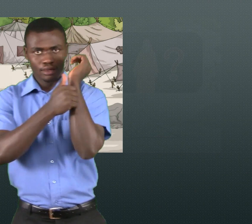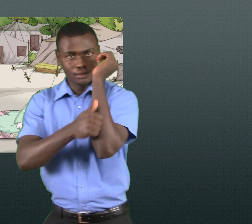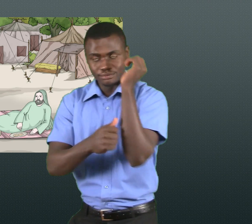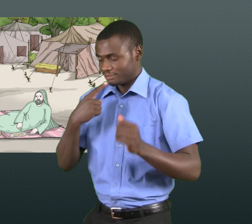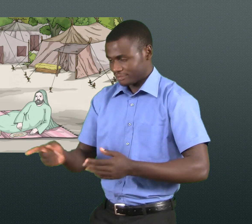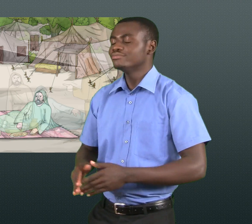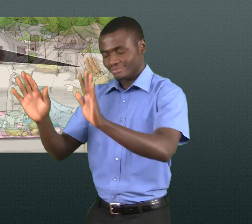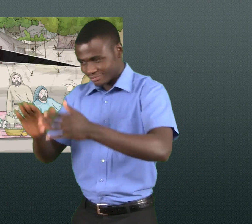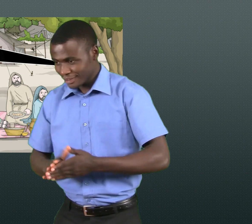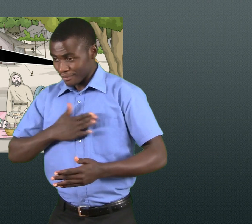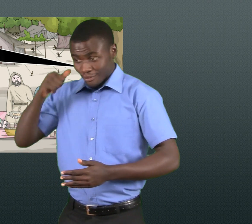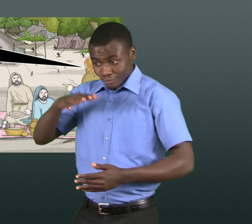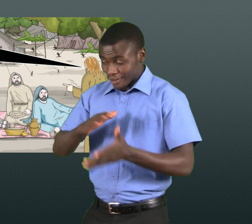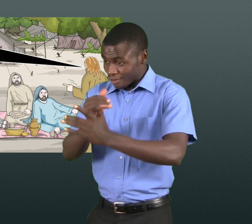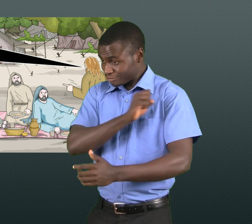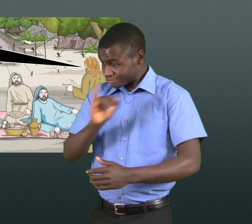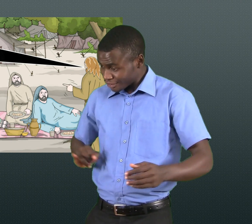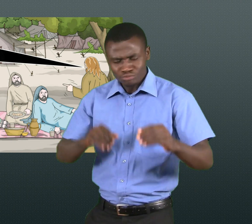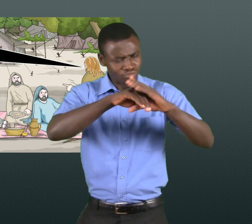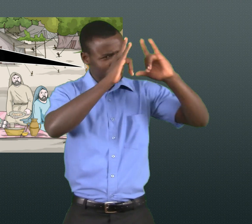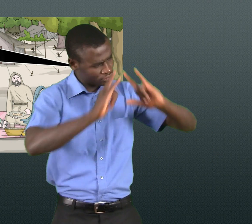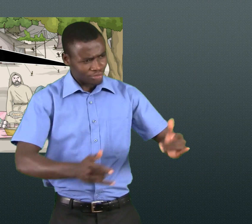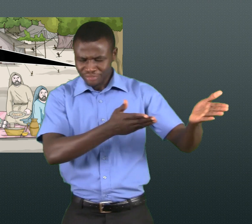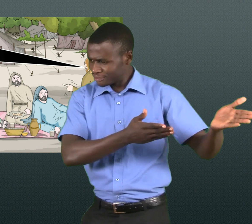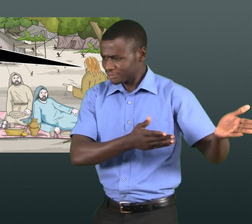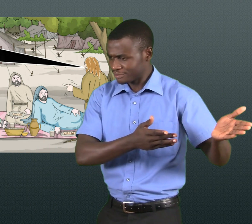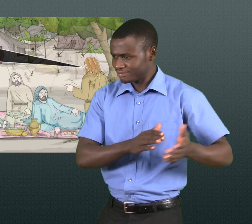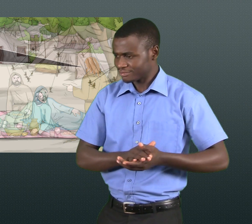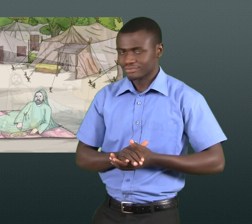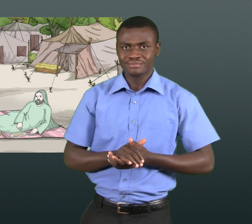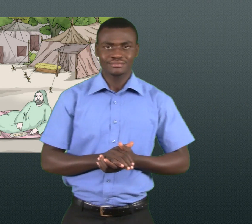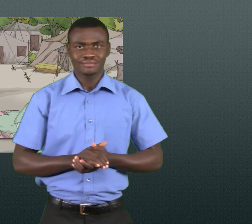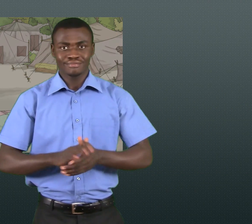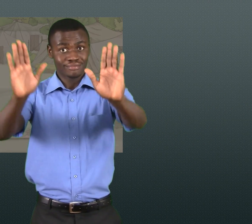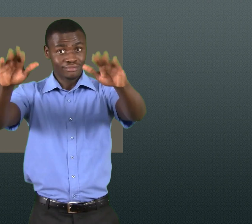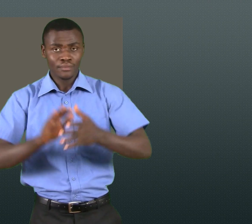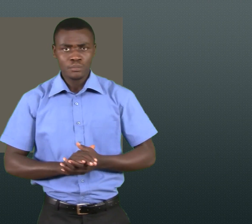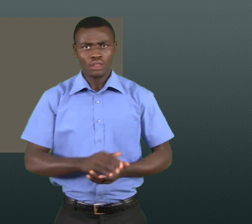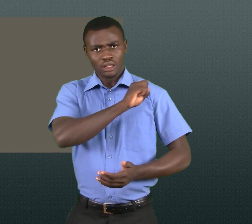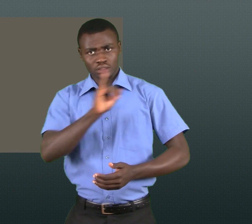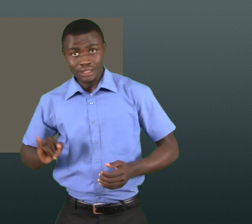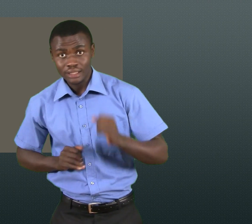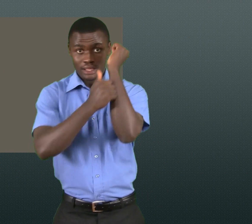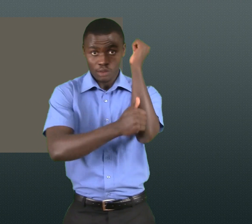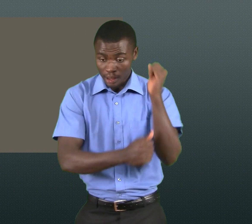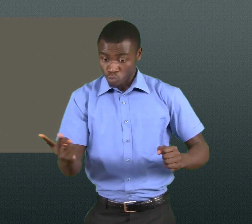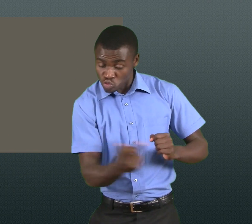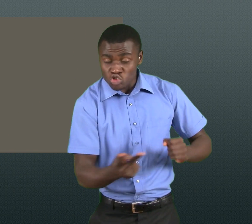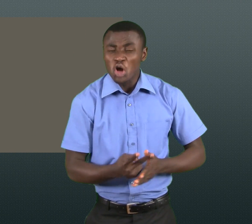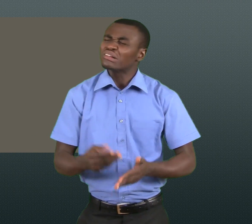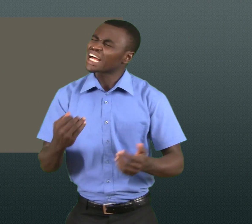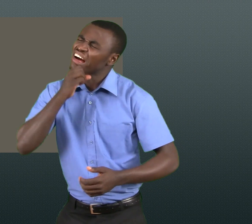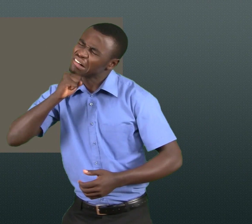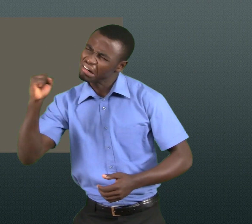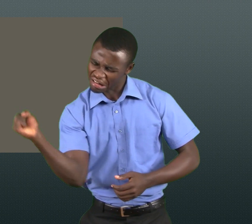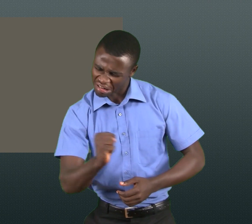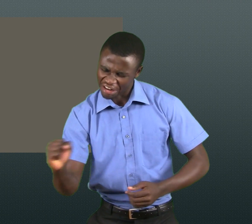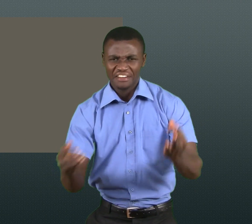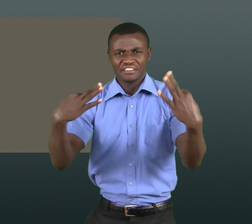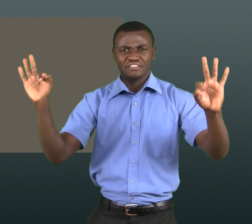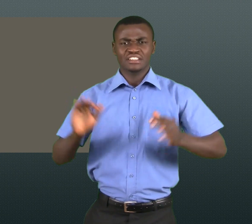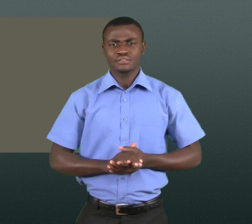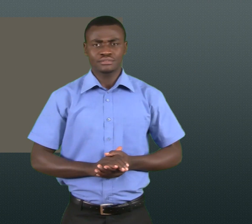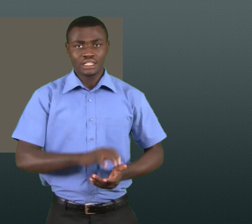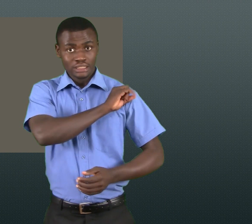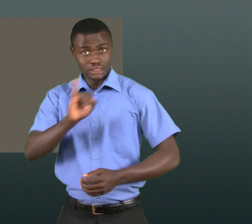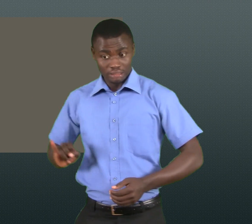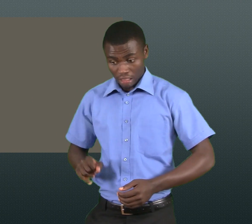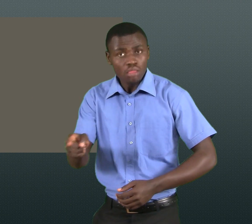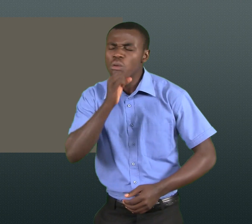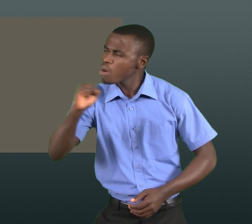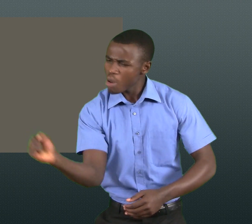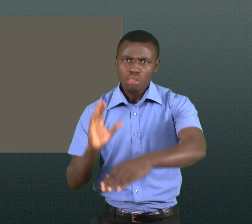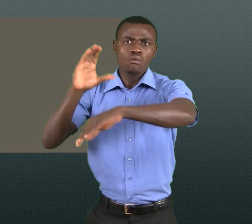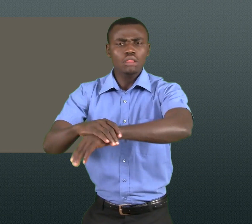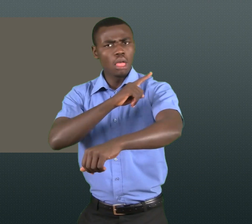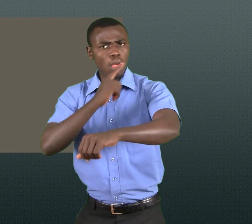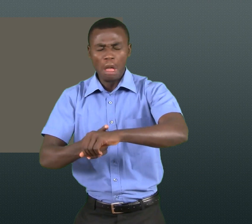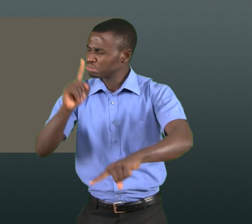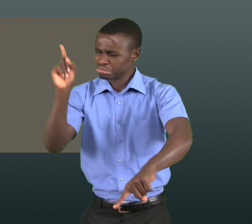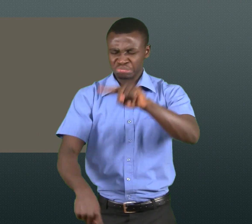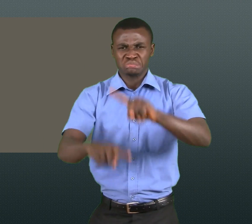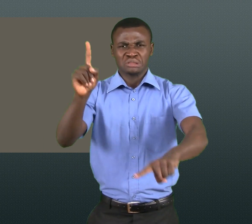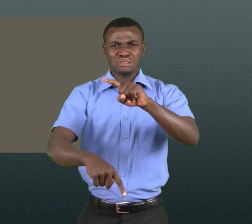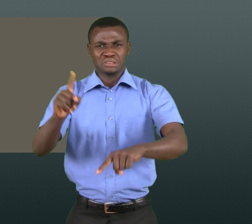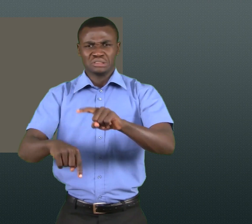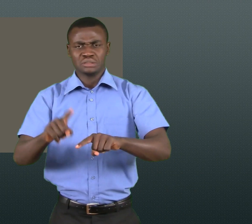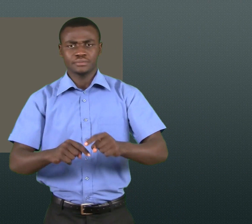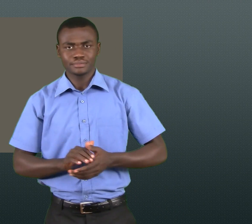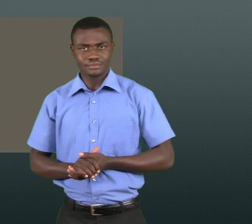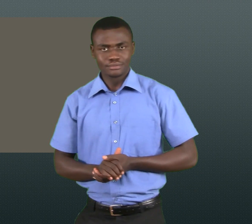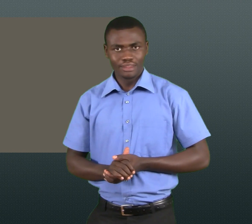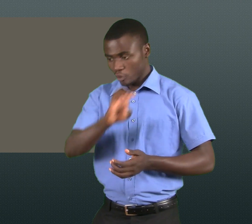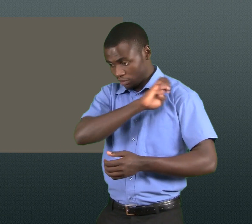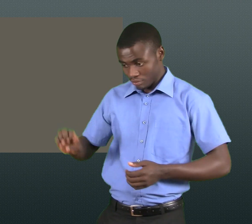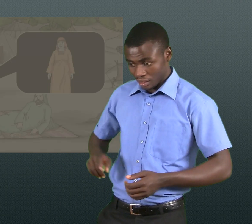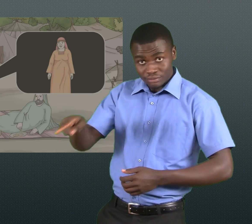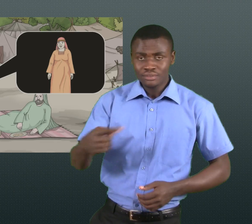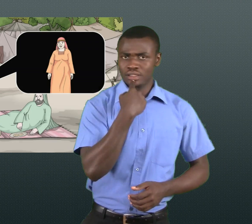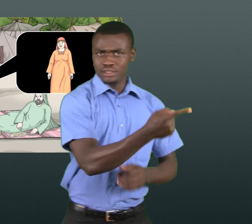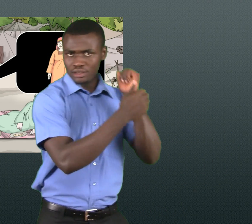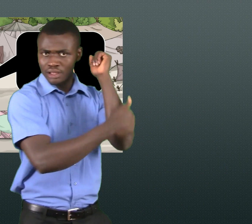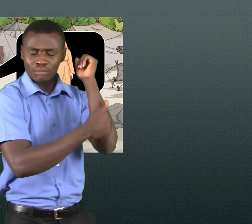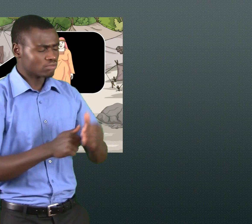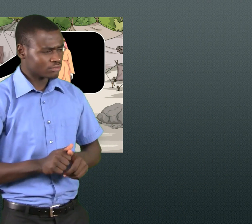“There, in the tent,” he replied.